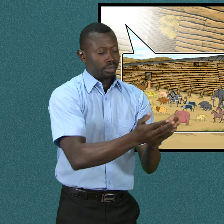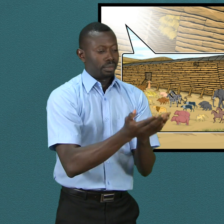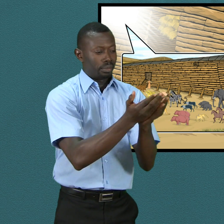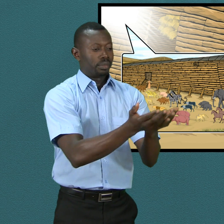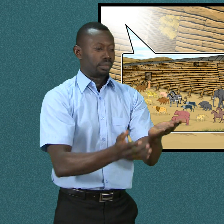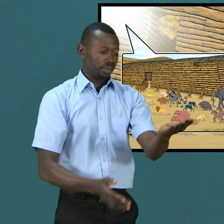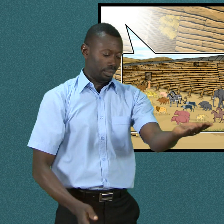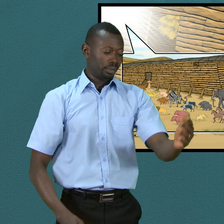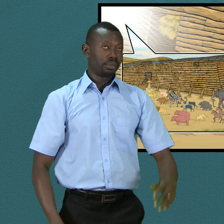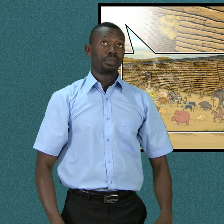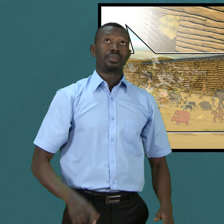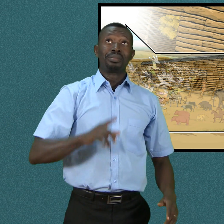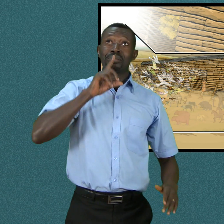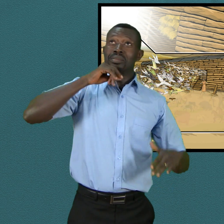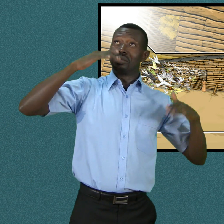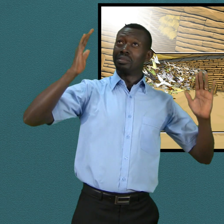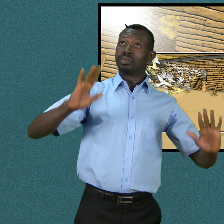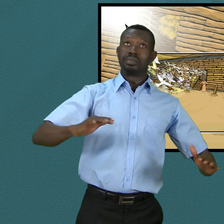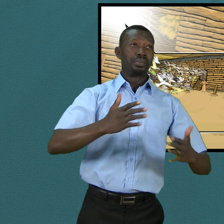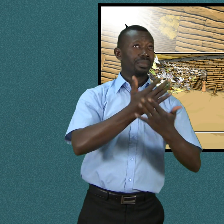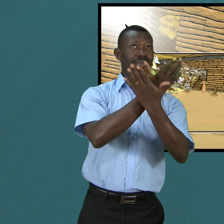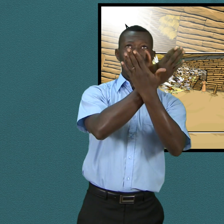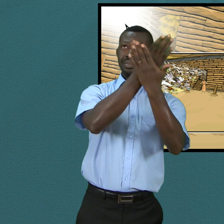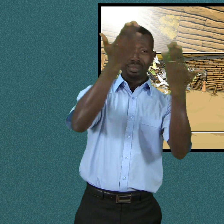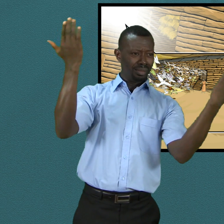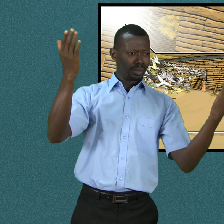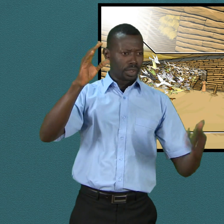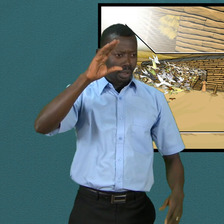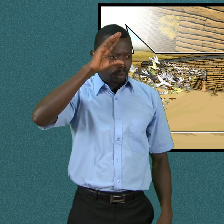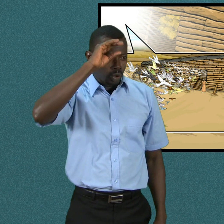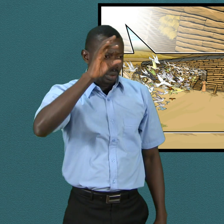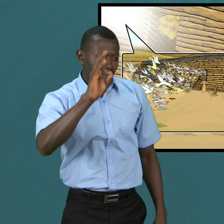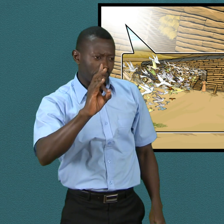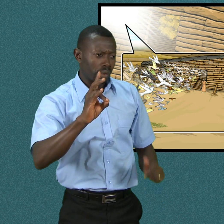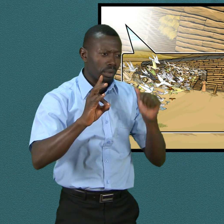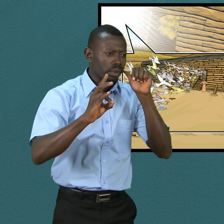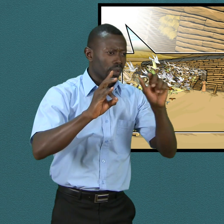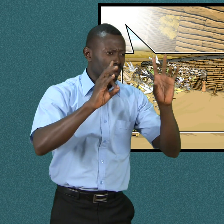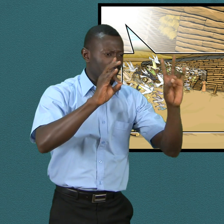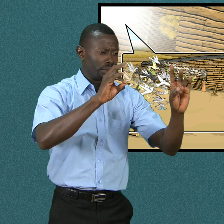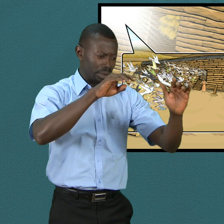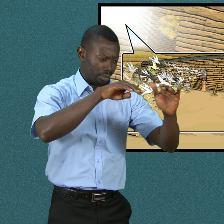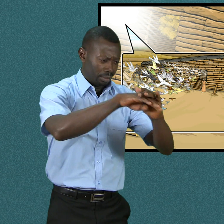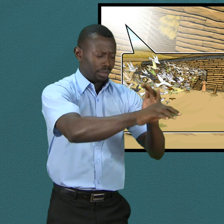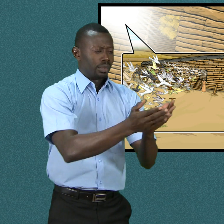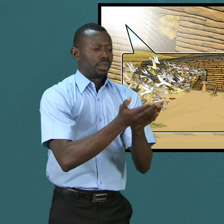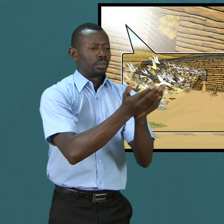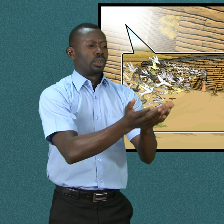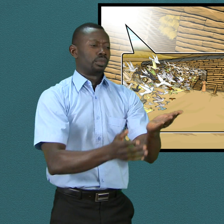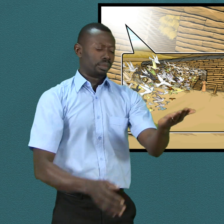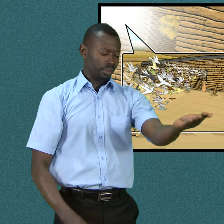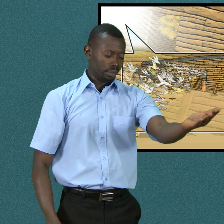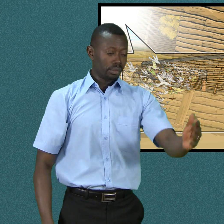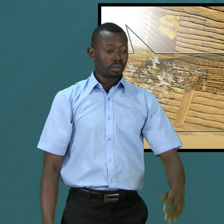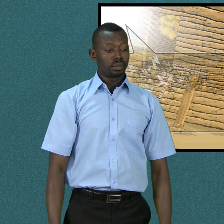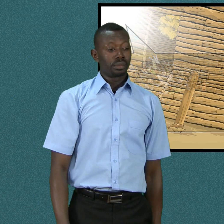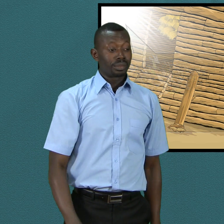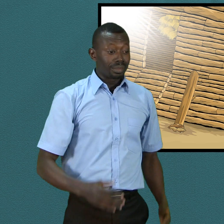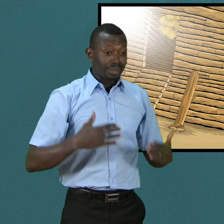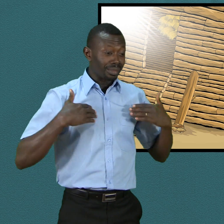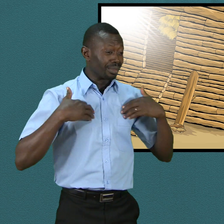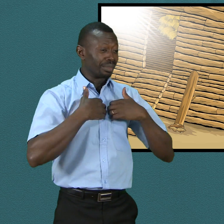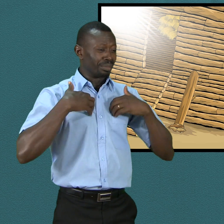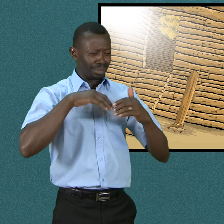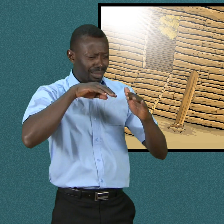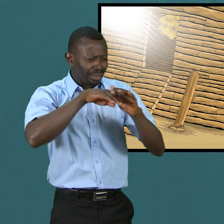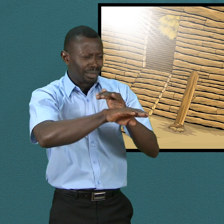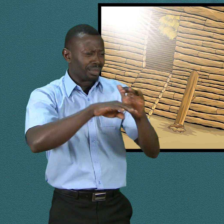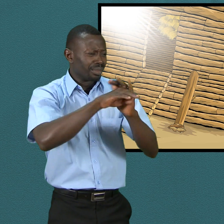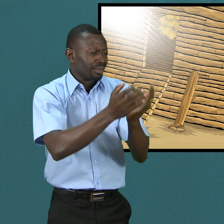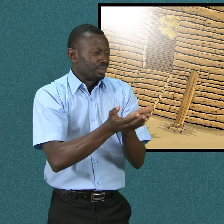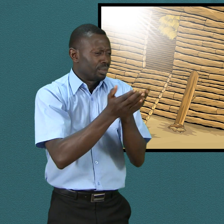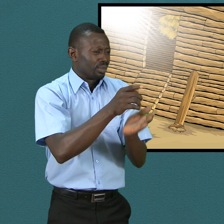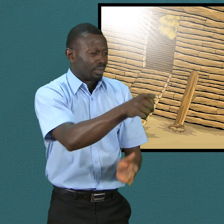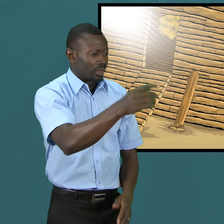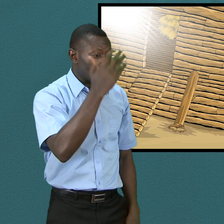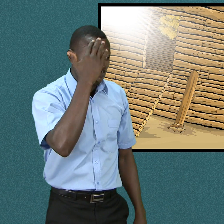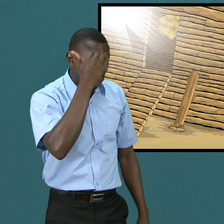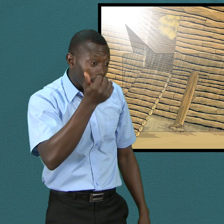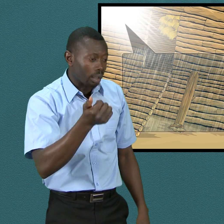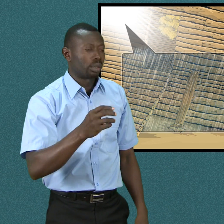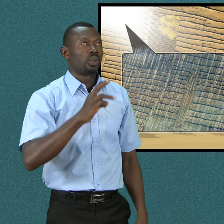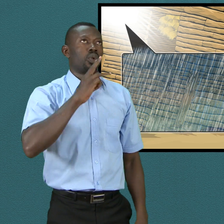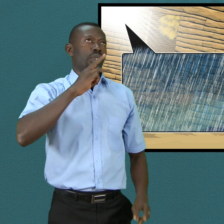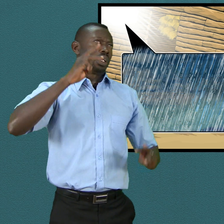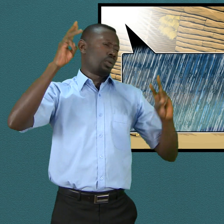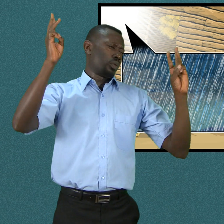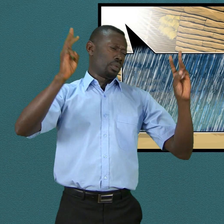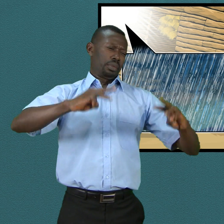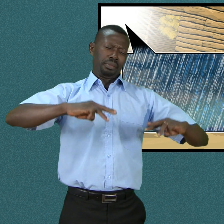and seven pairs of every kind of bird of the air, male and female, to preserve their offspring on the face of all the earth.